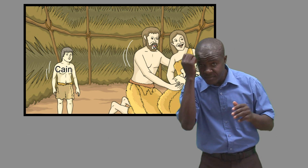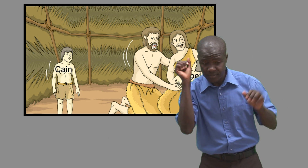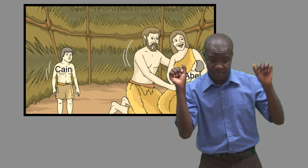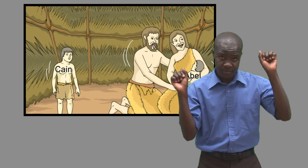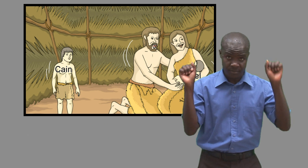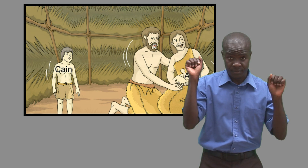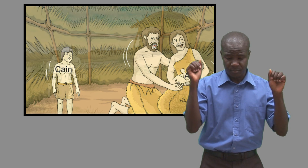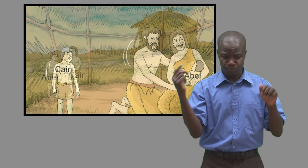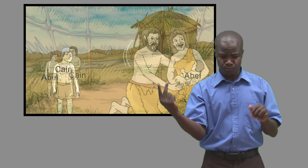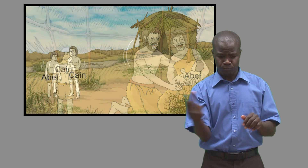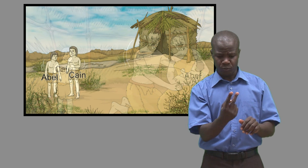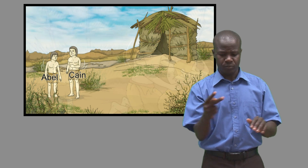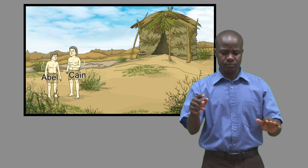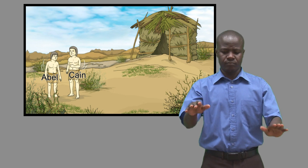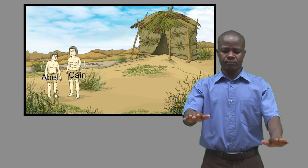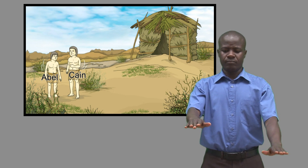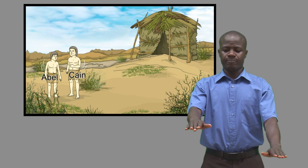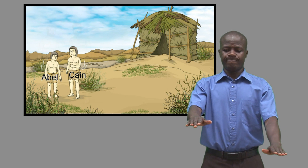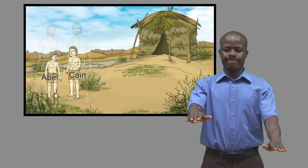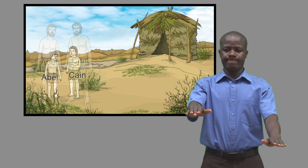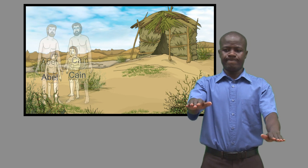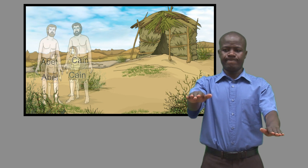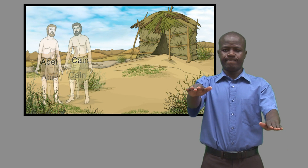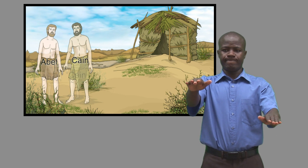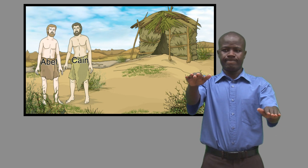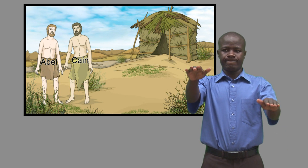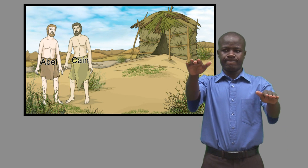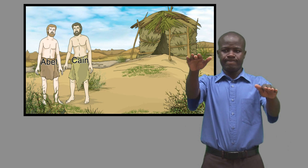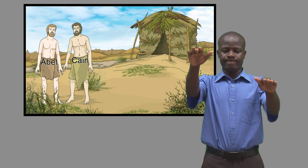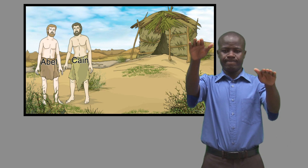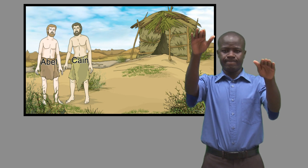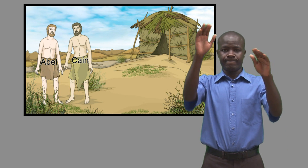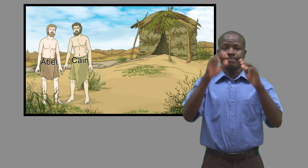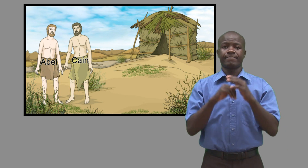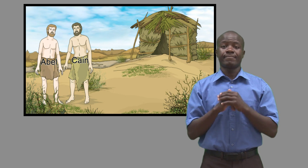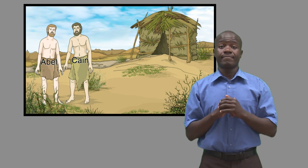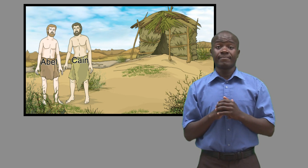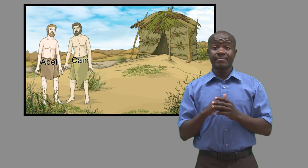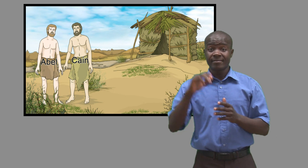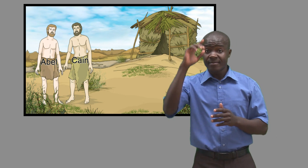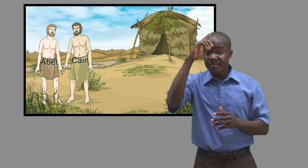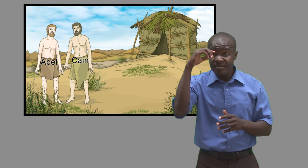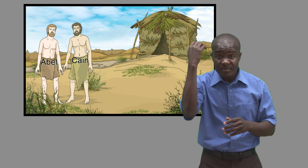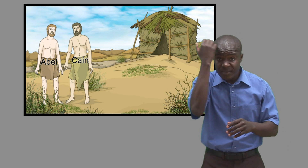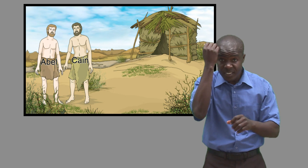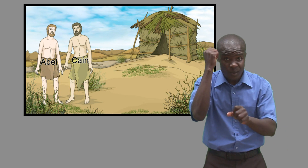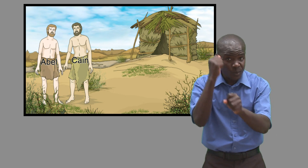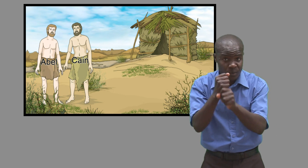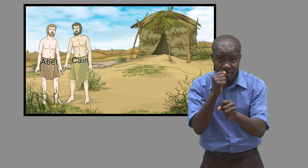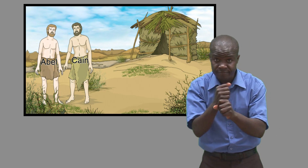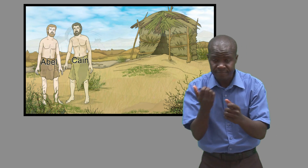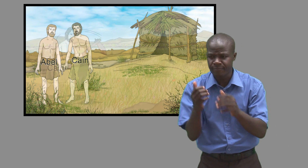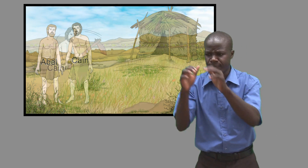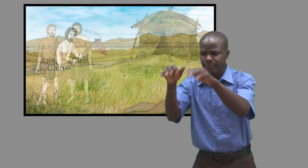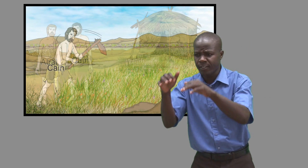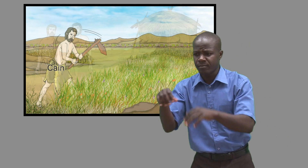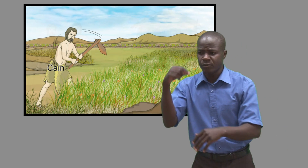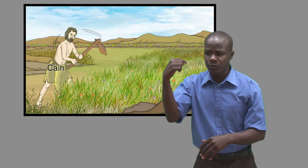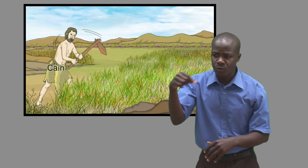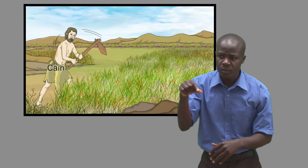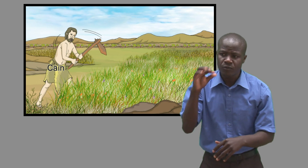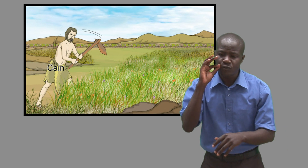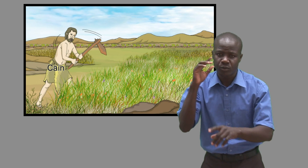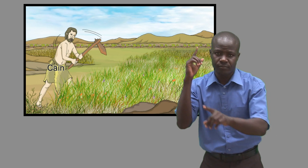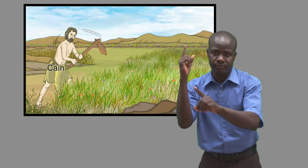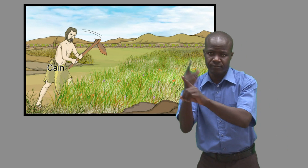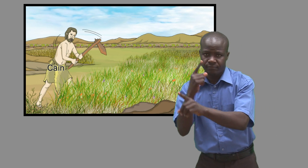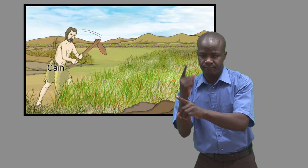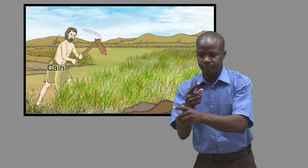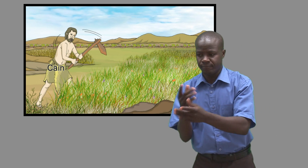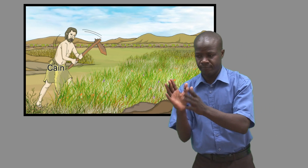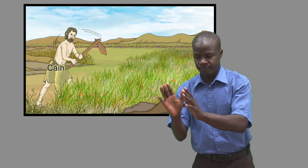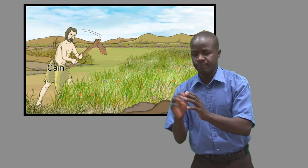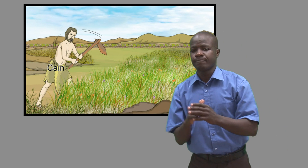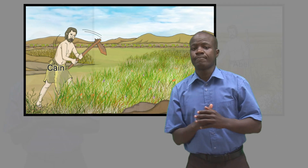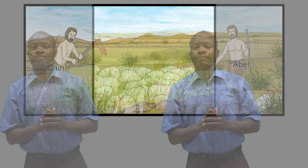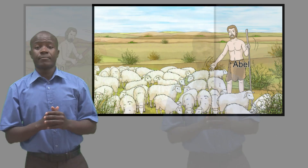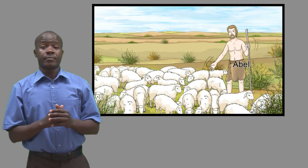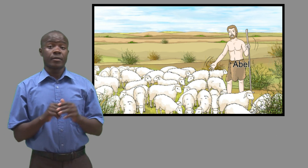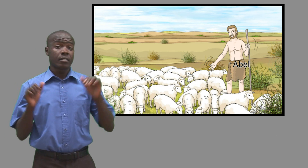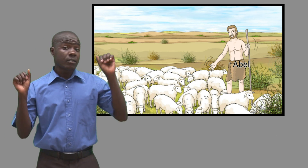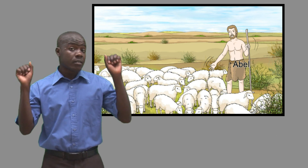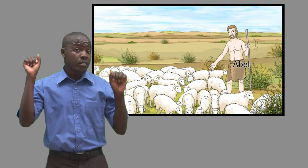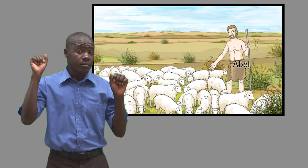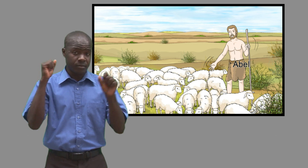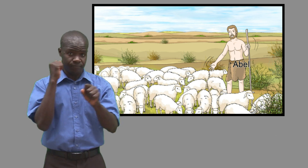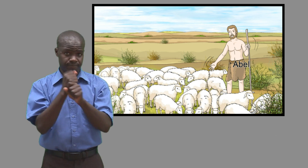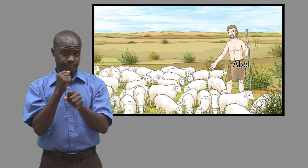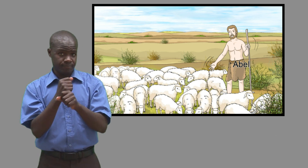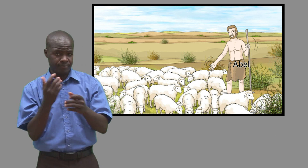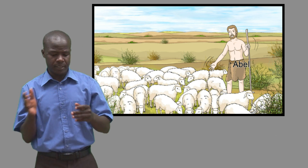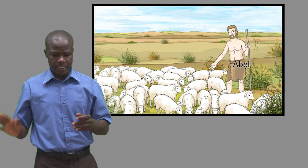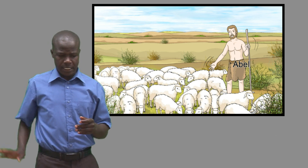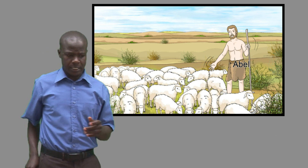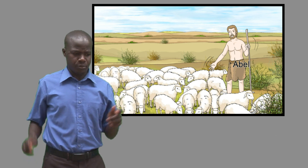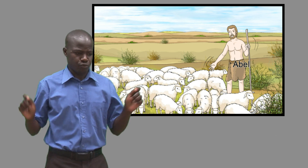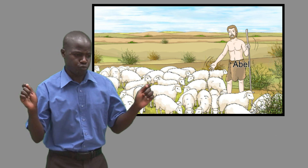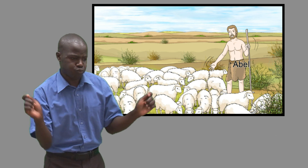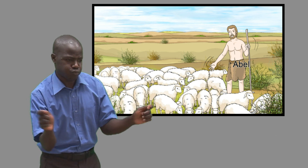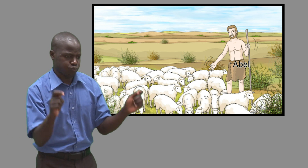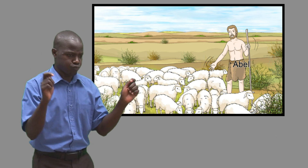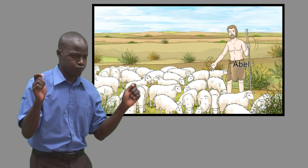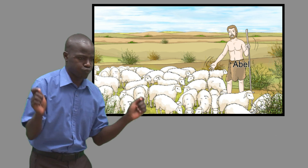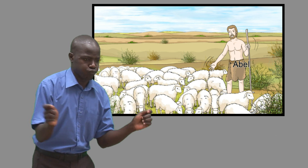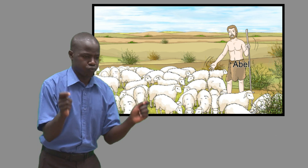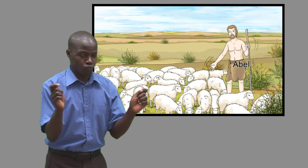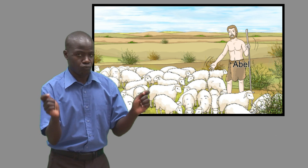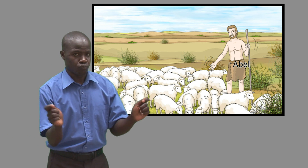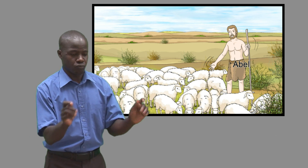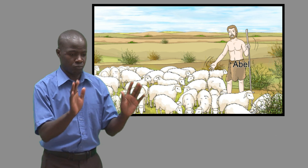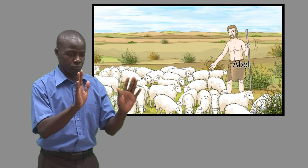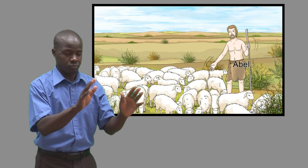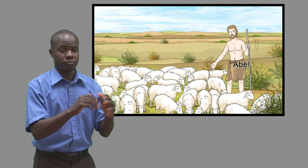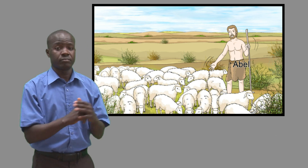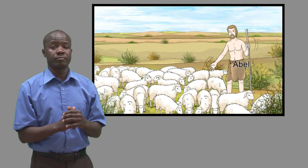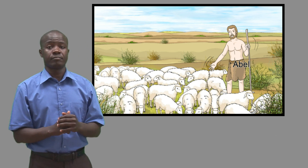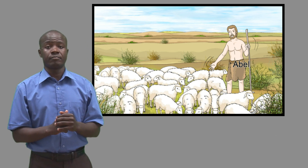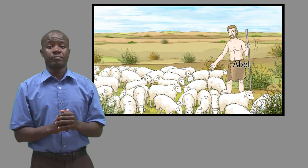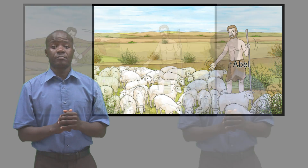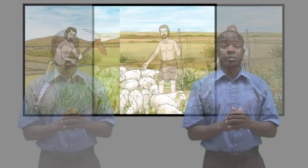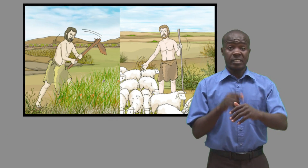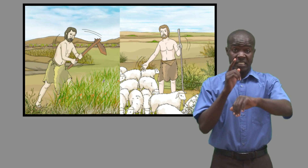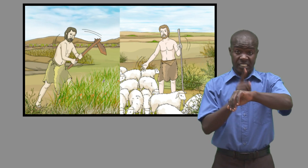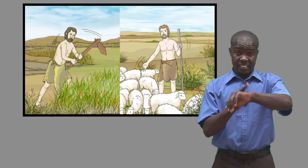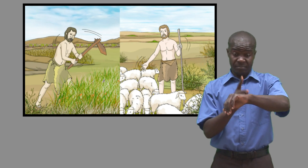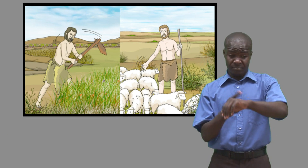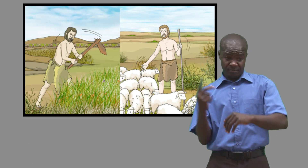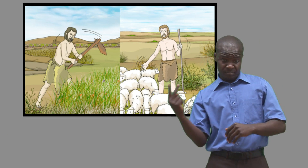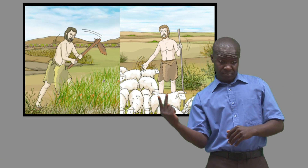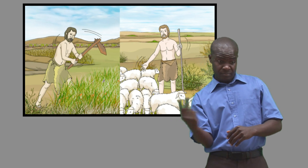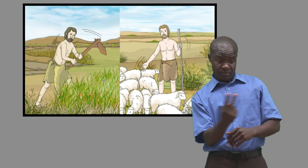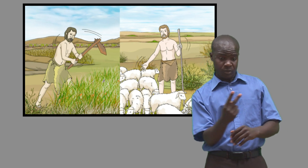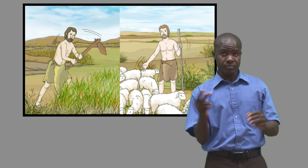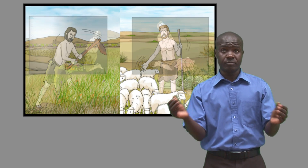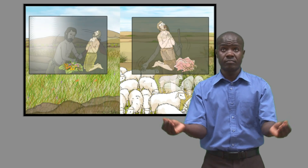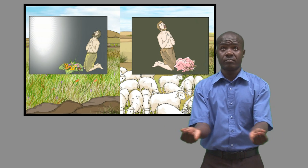Now Abel was a keeper of sheep, while Cain was a tiller of the soil.